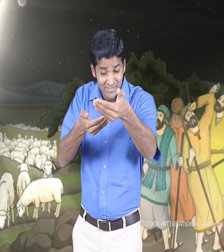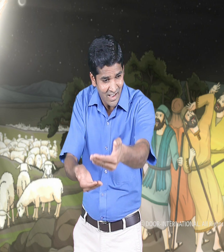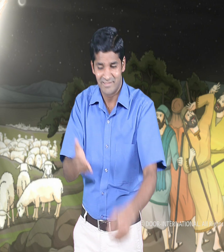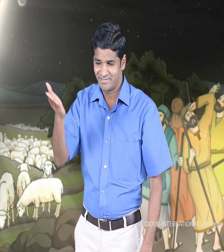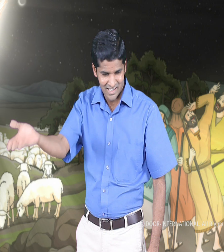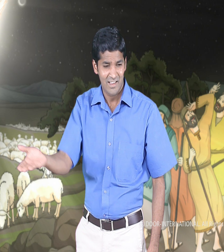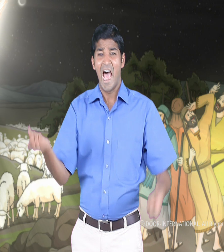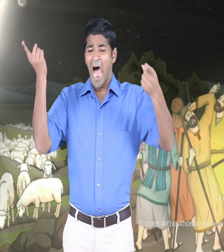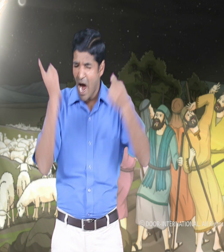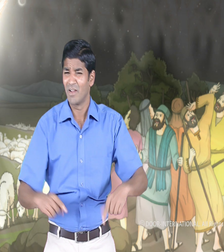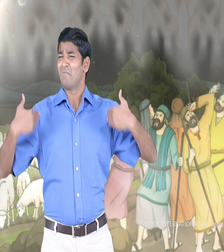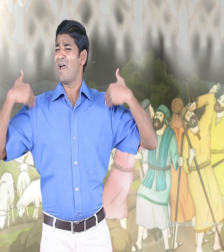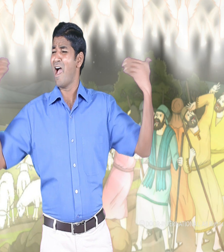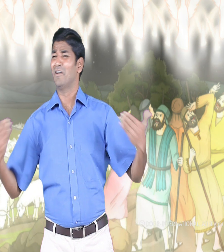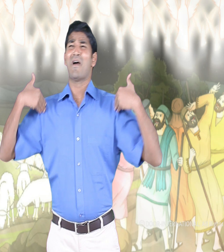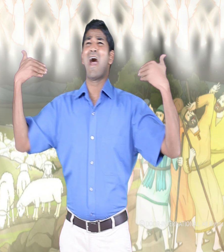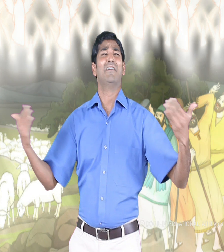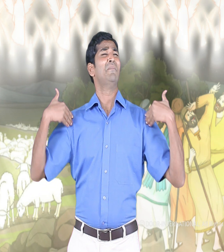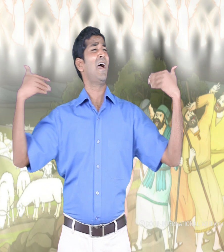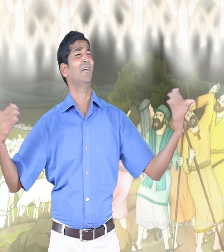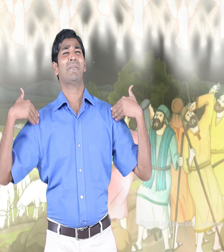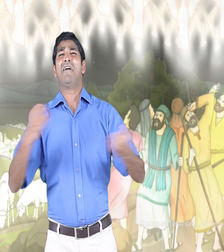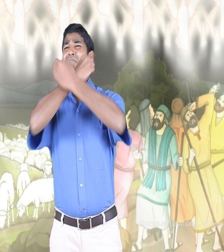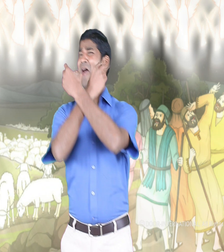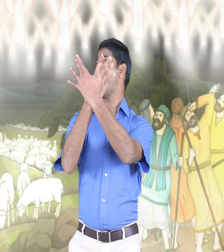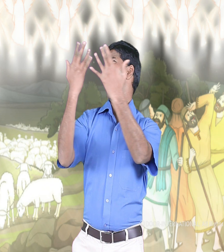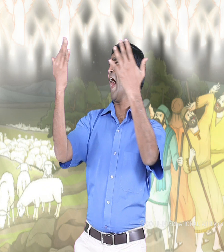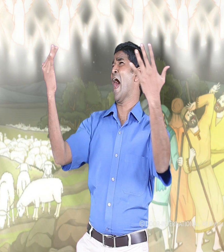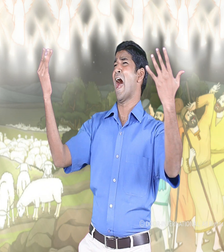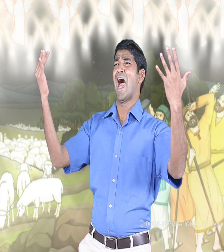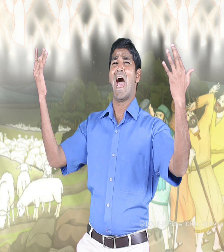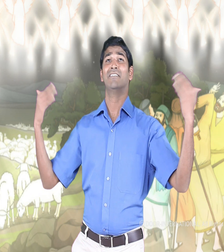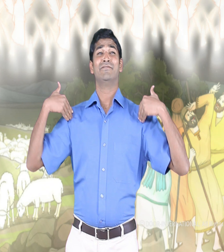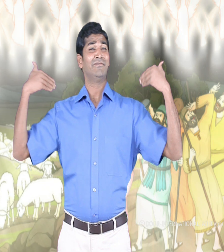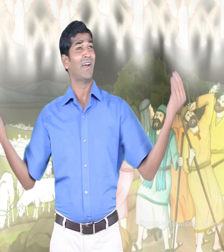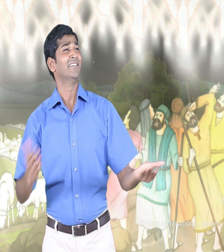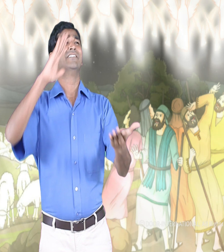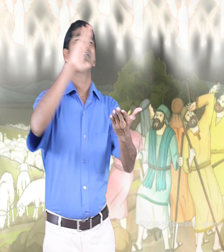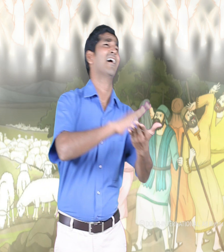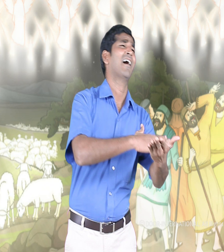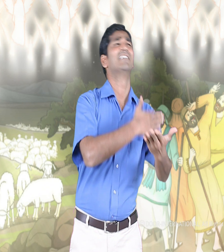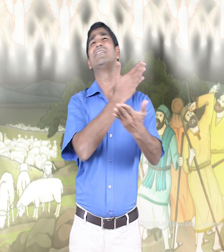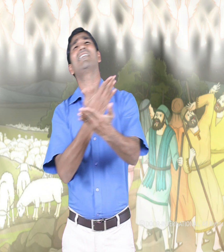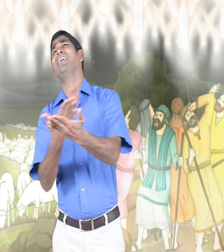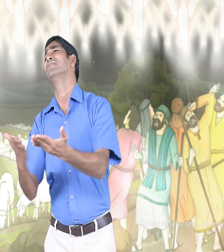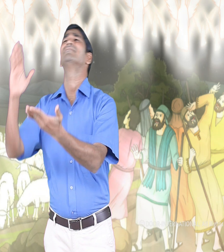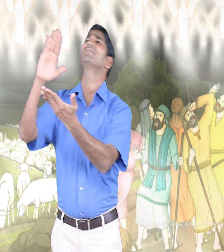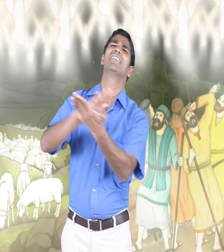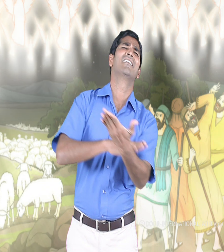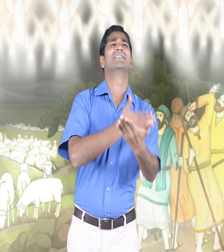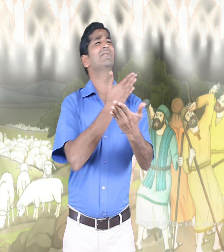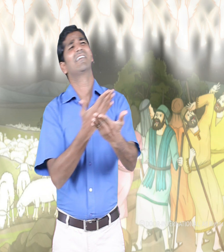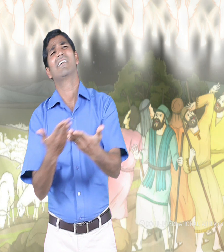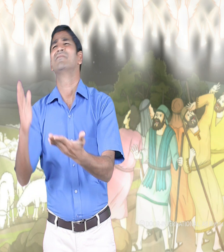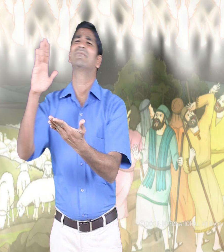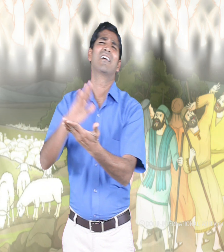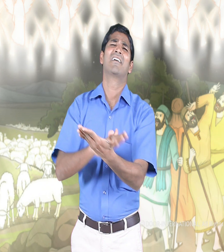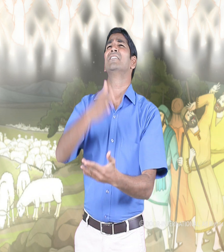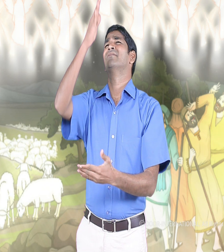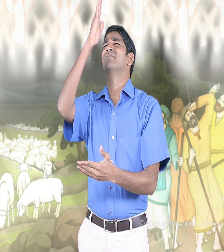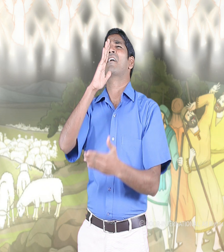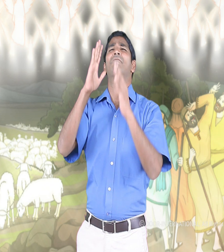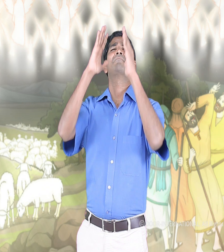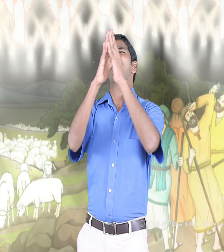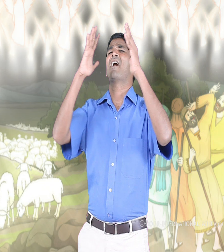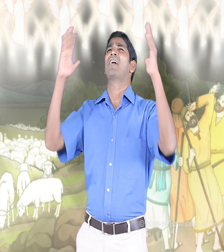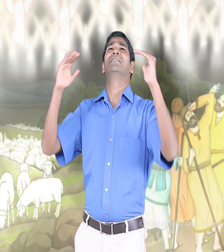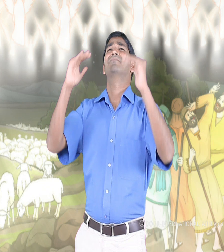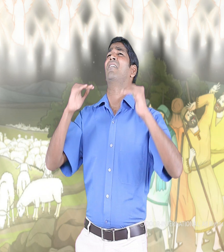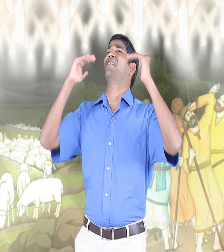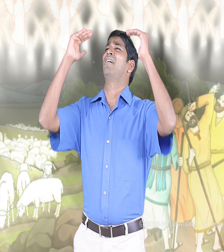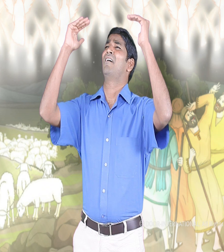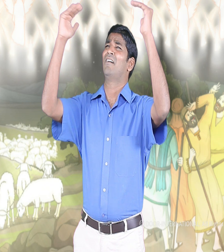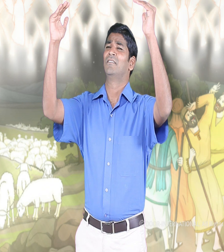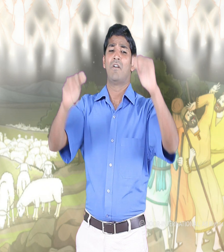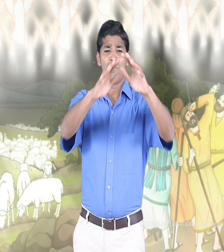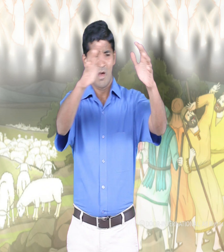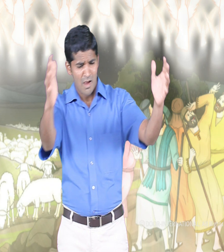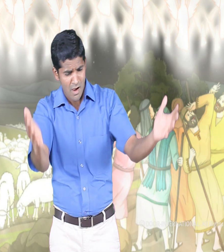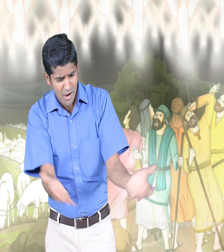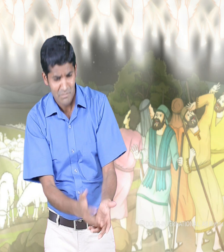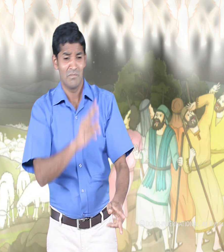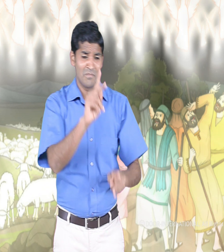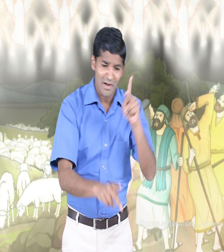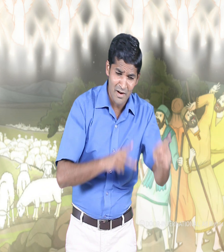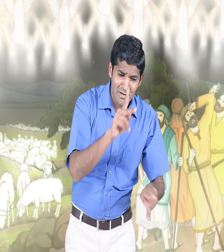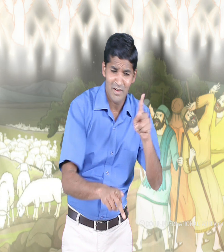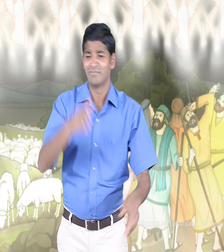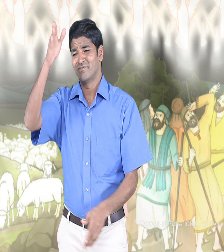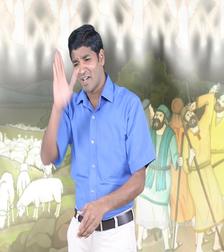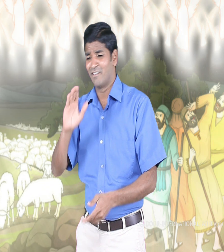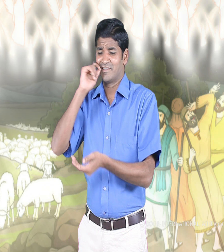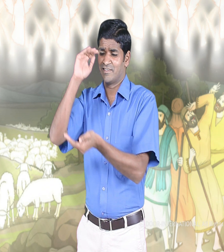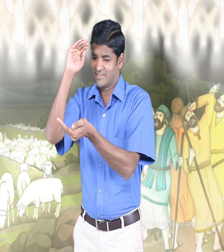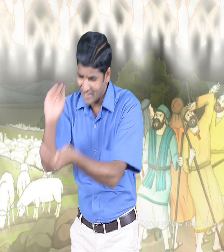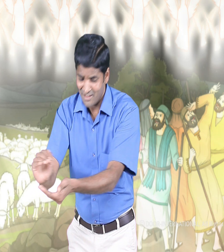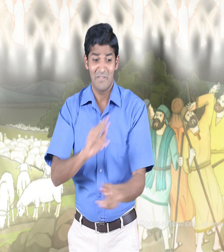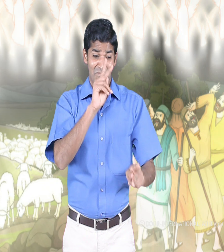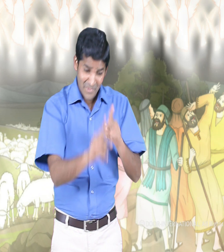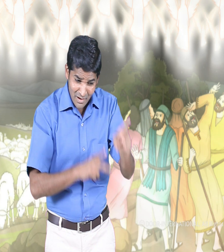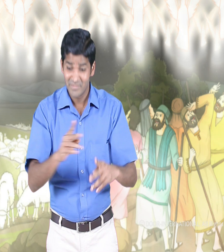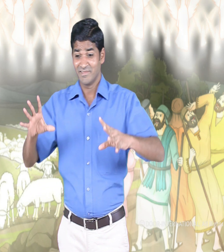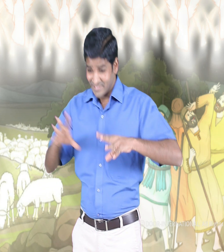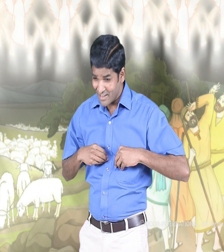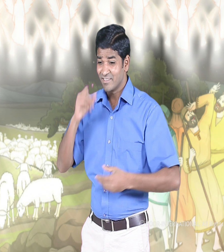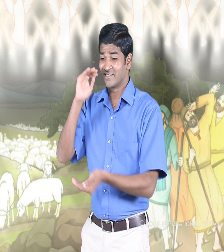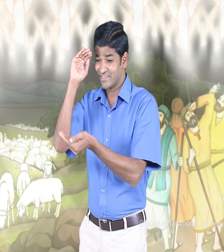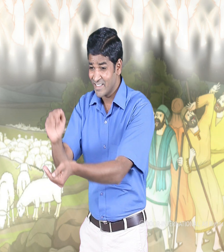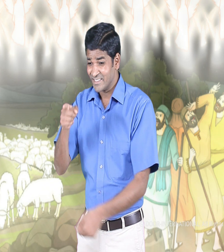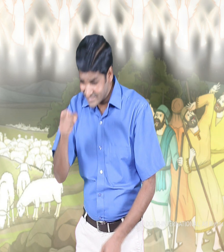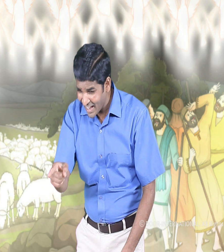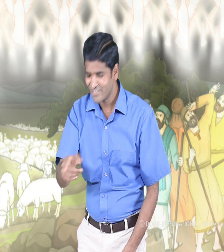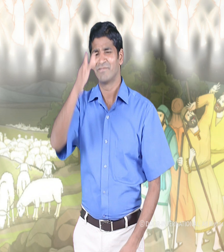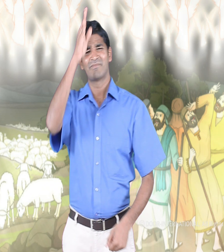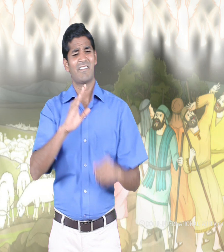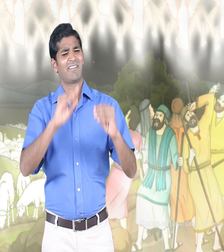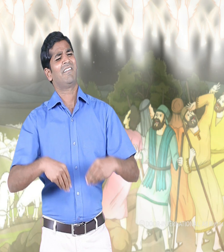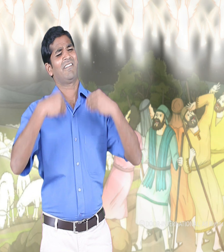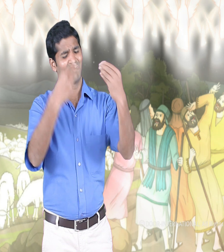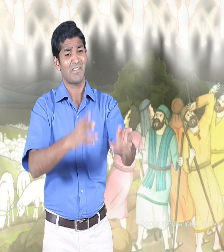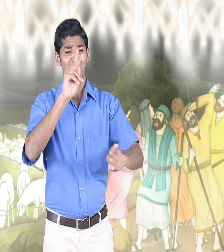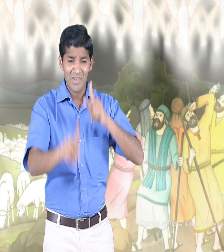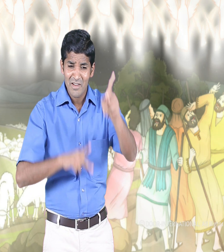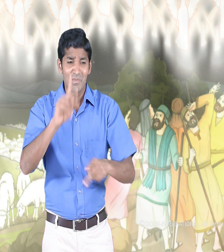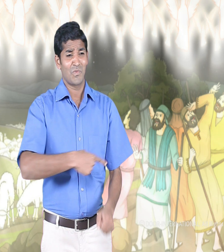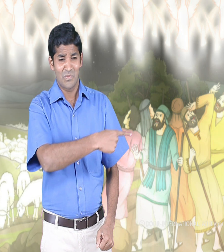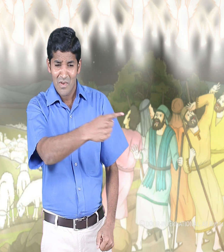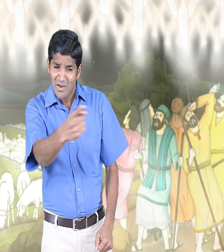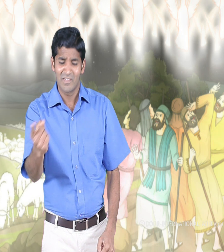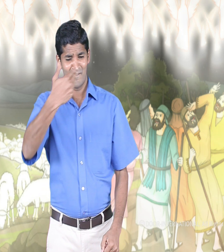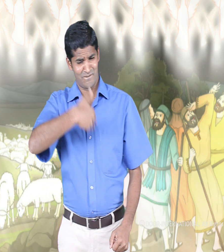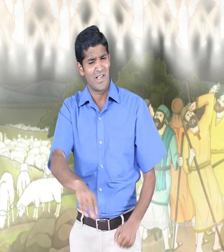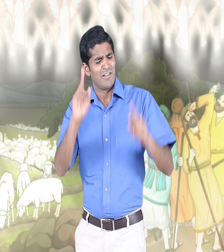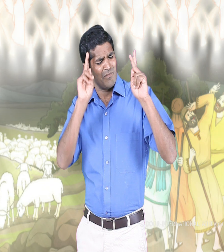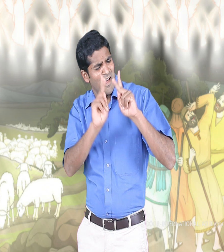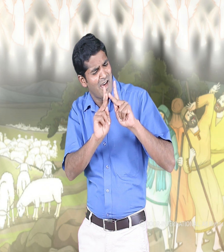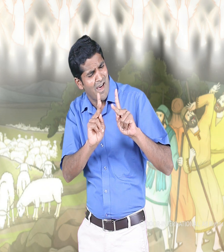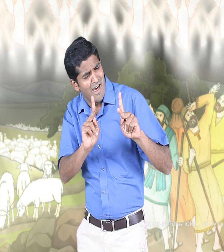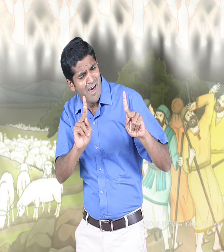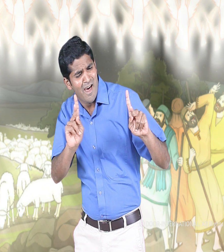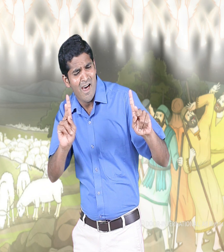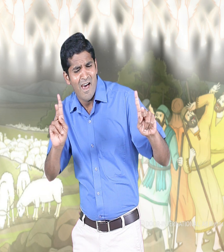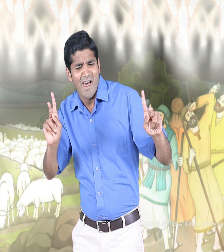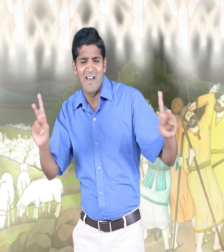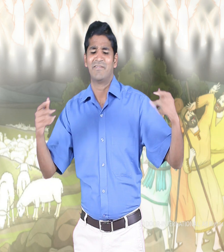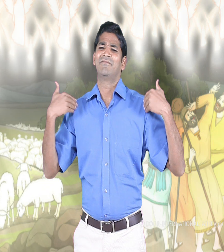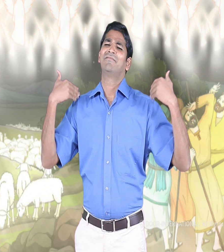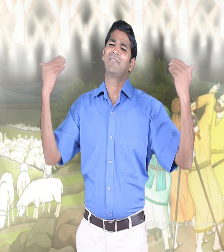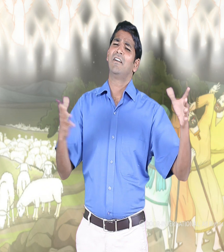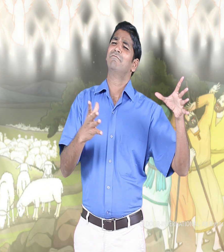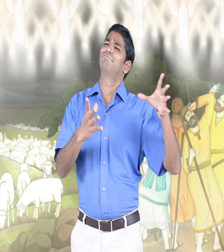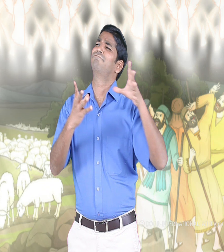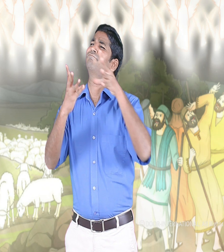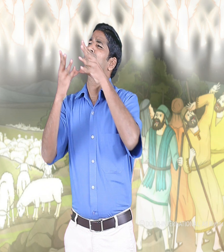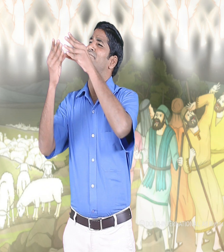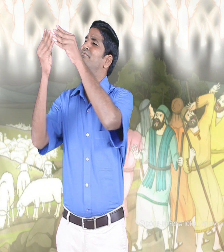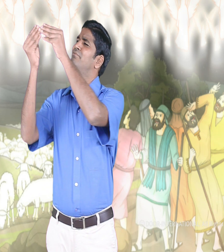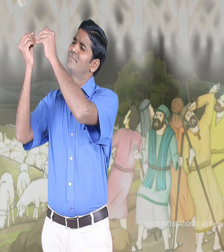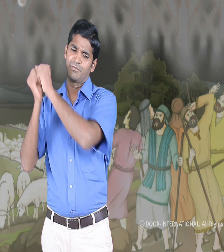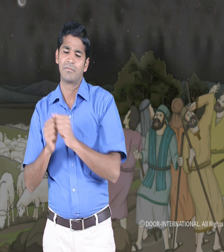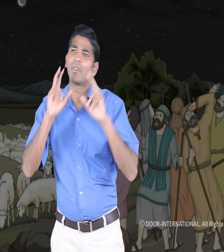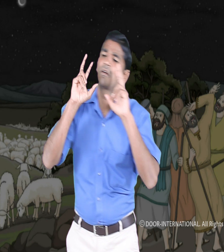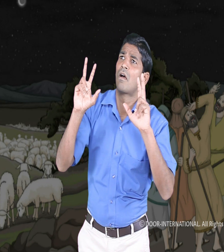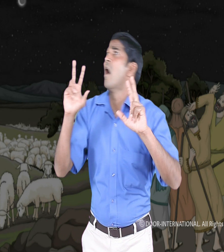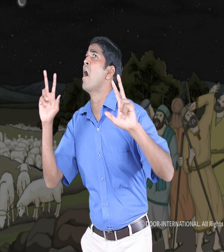And suddenly there appeared with the angel a great multitude of the heavenly host, praising God and saying: “Glory to God in the highest, and on earth peace to men on whom His favor rests!”